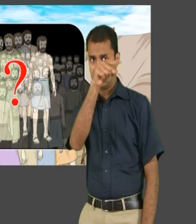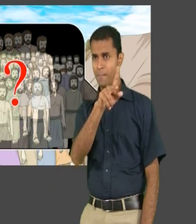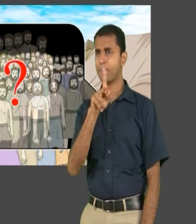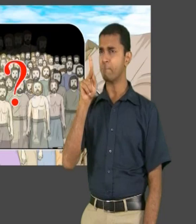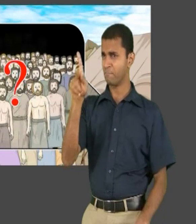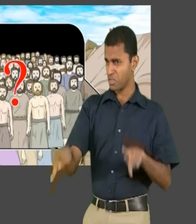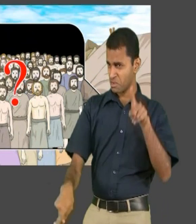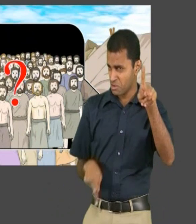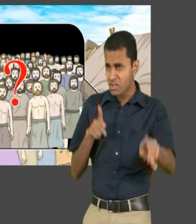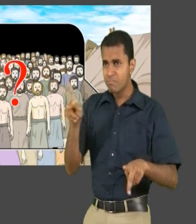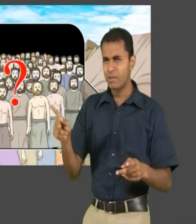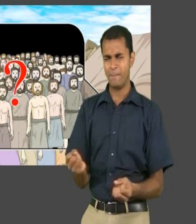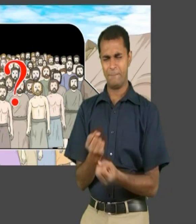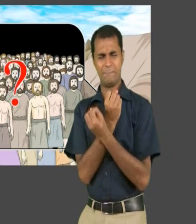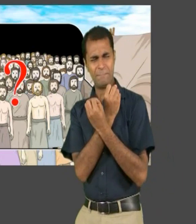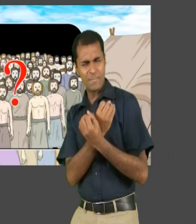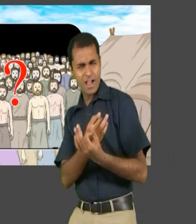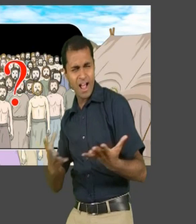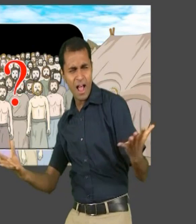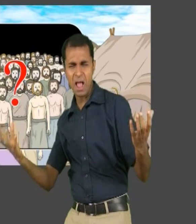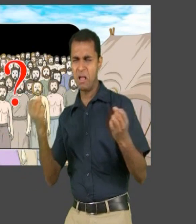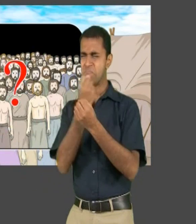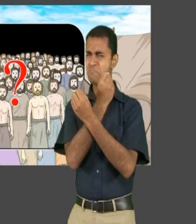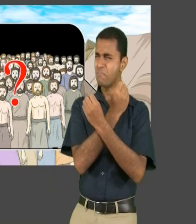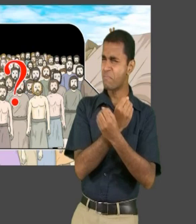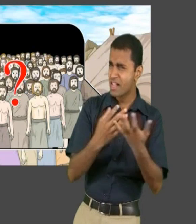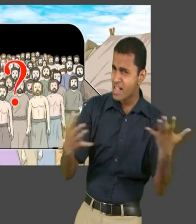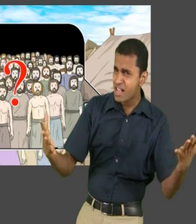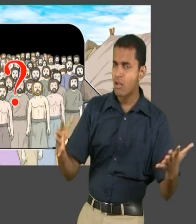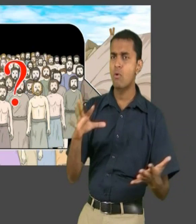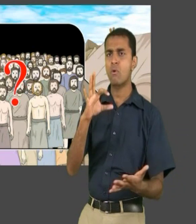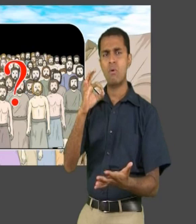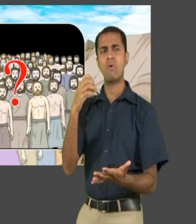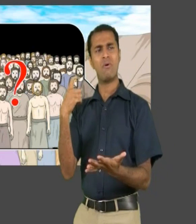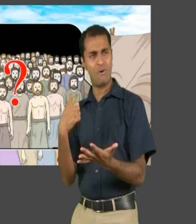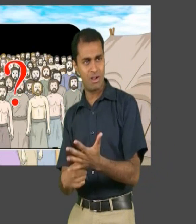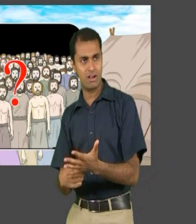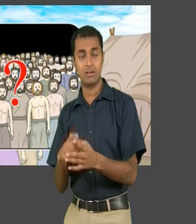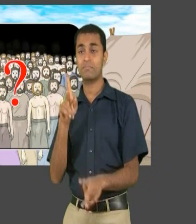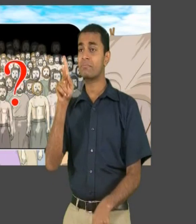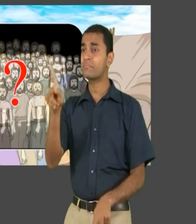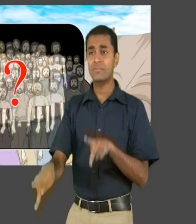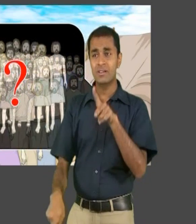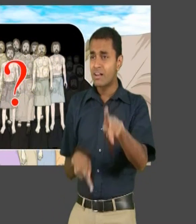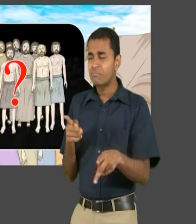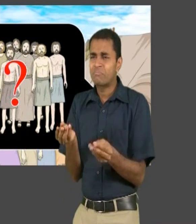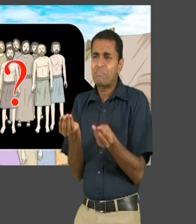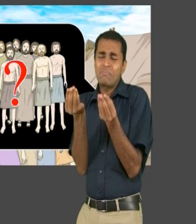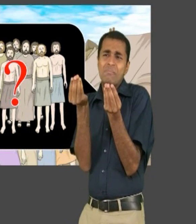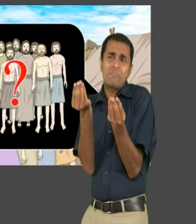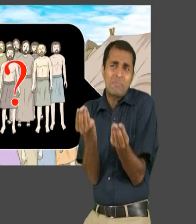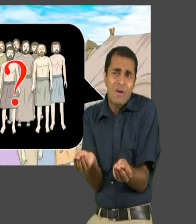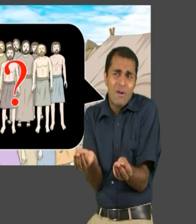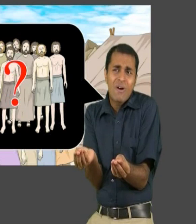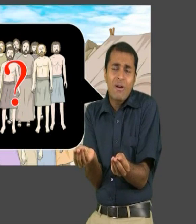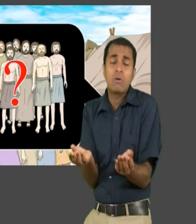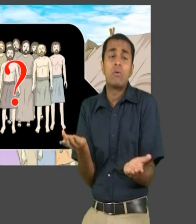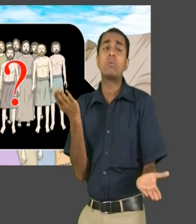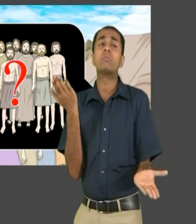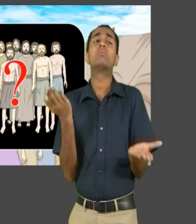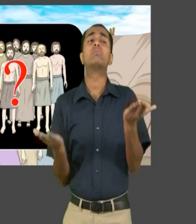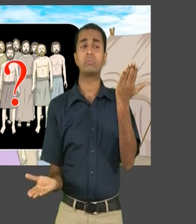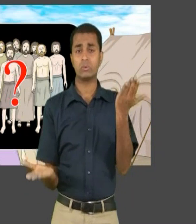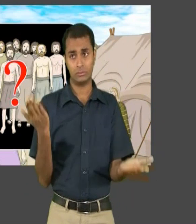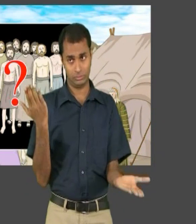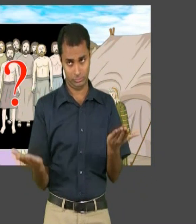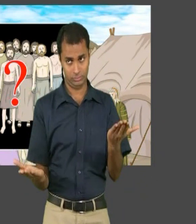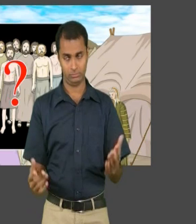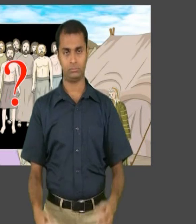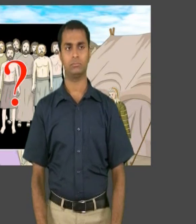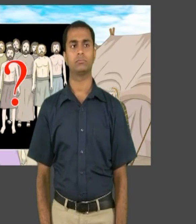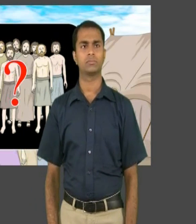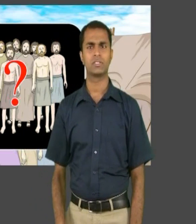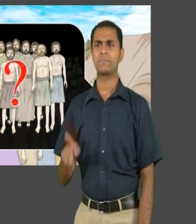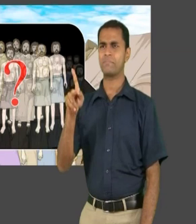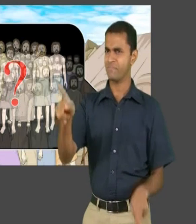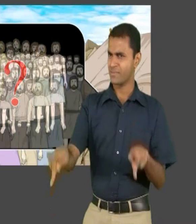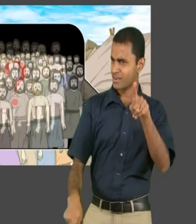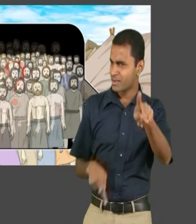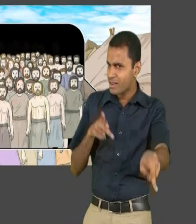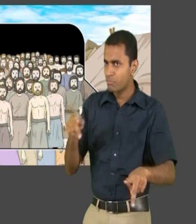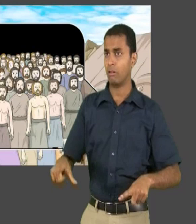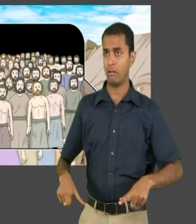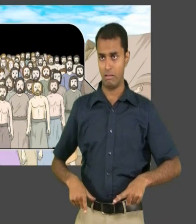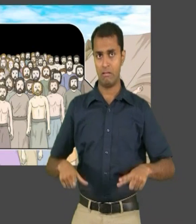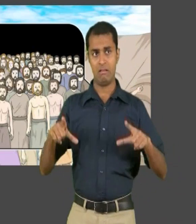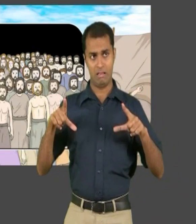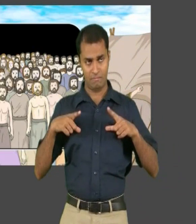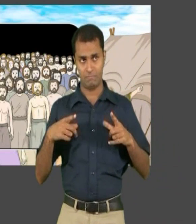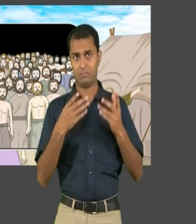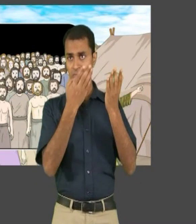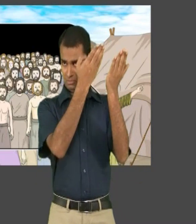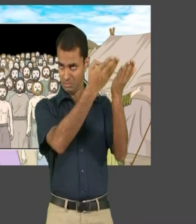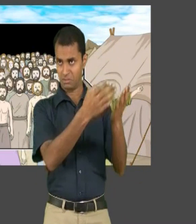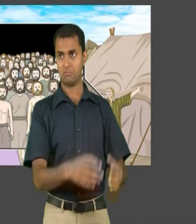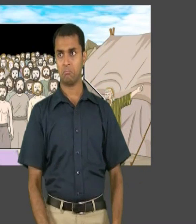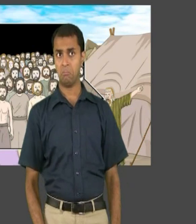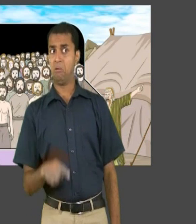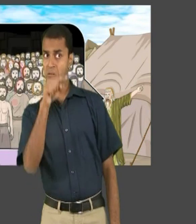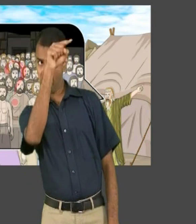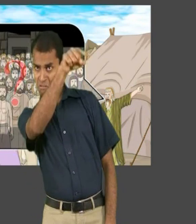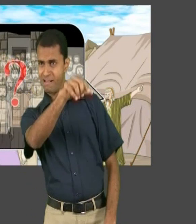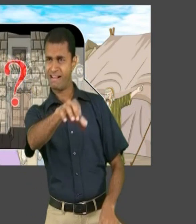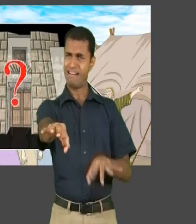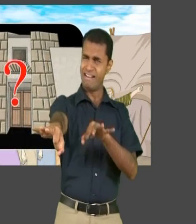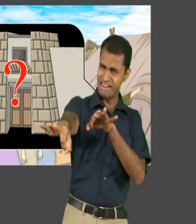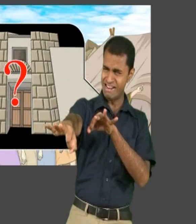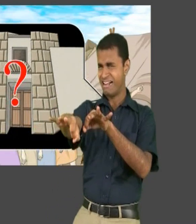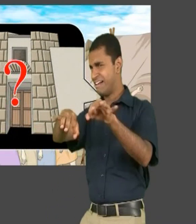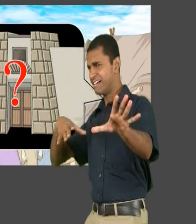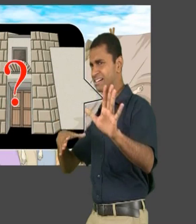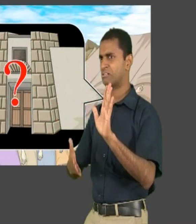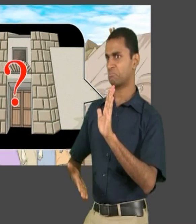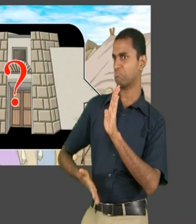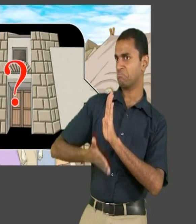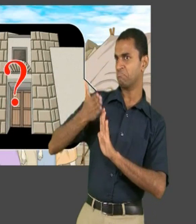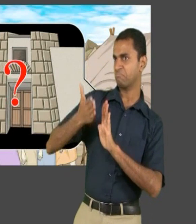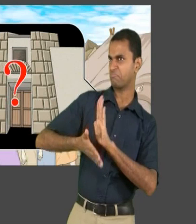Is the land where they live good or bad?